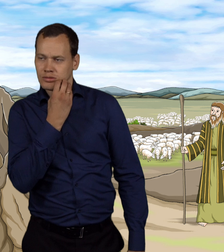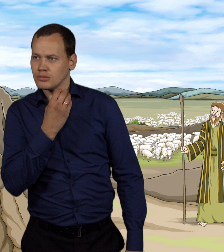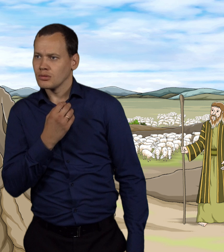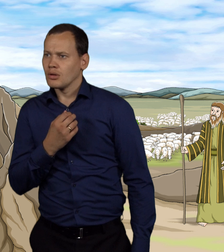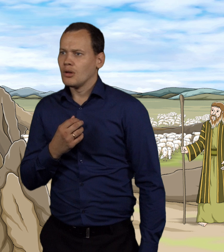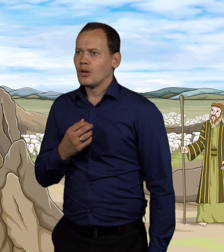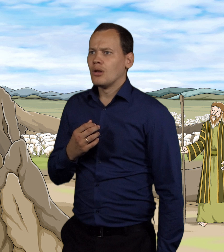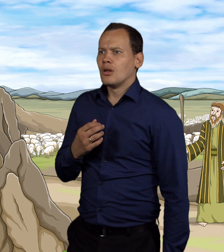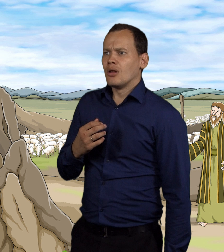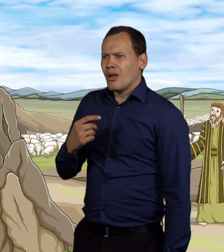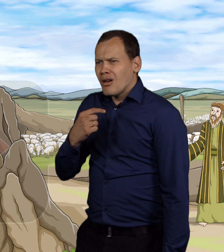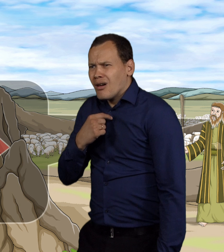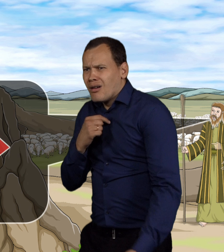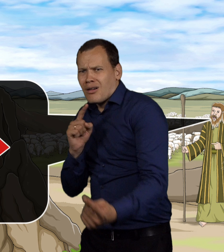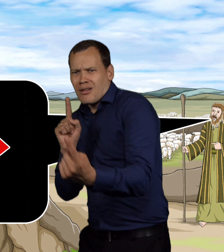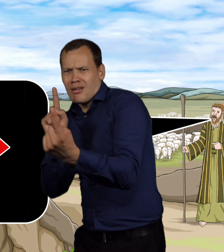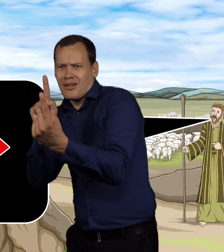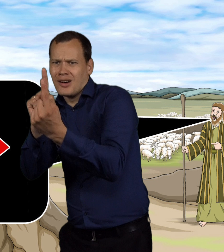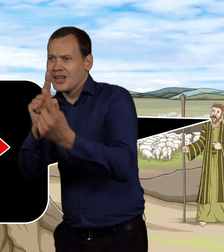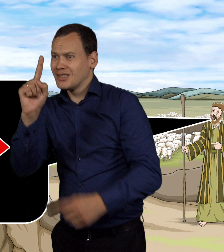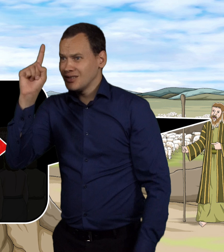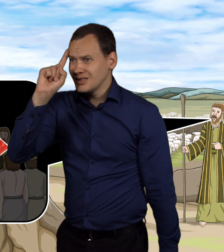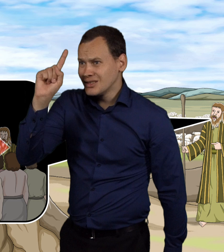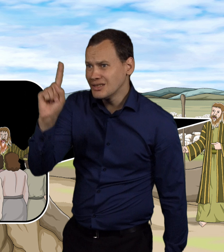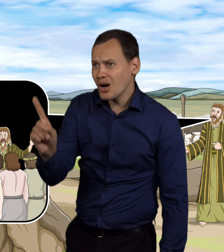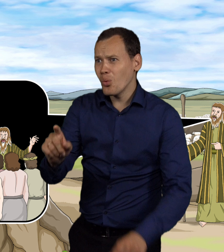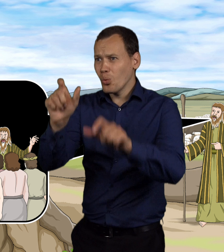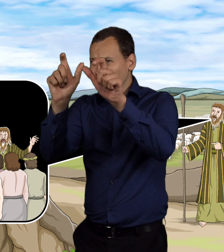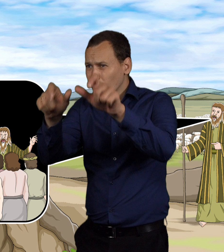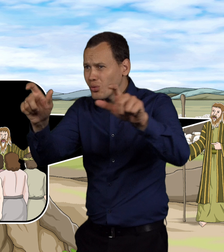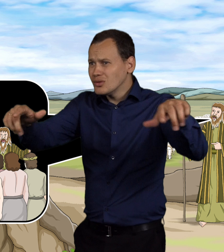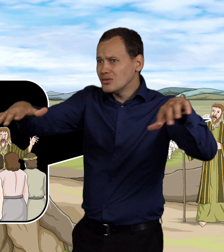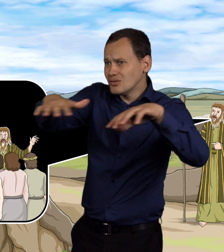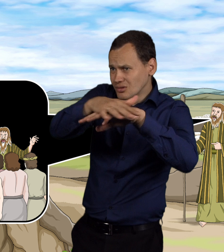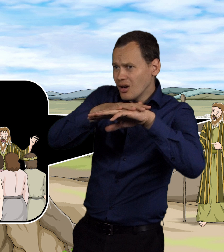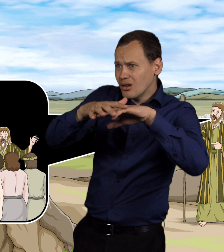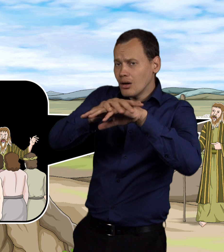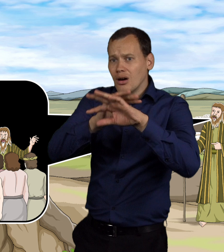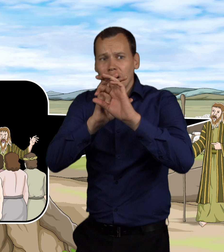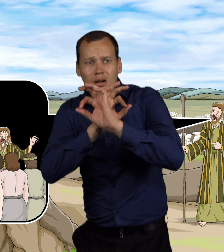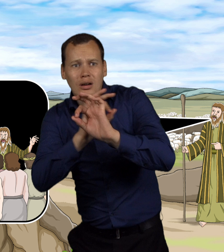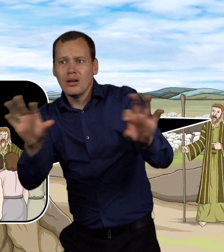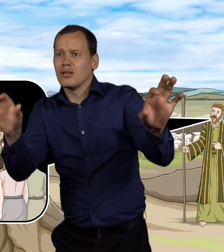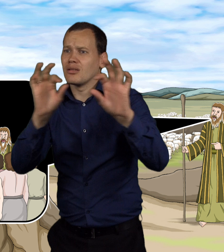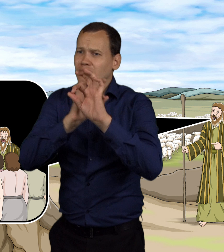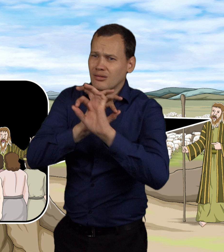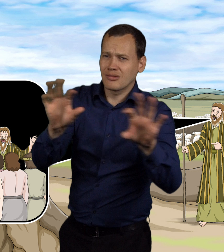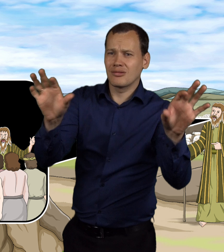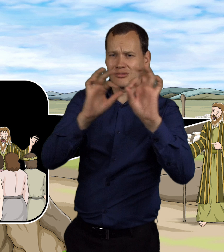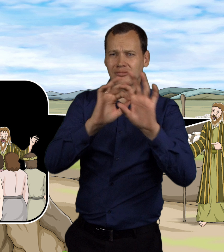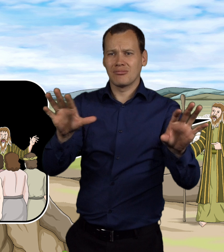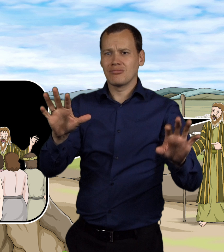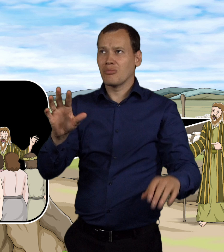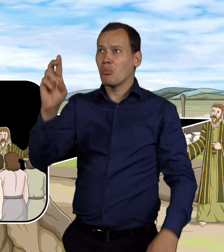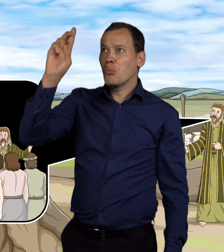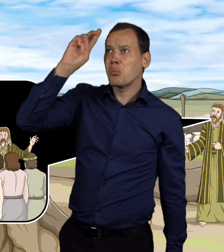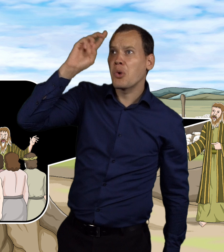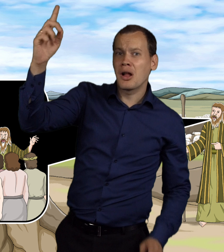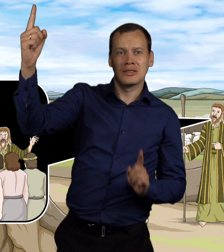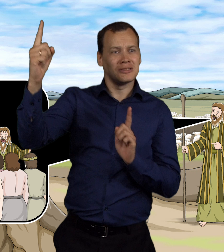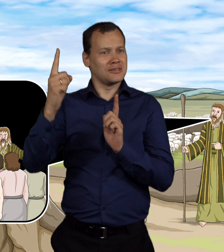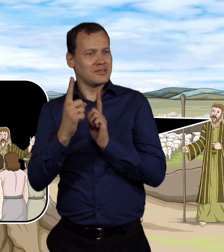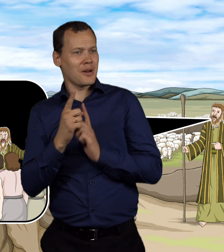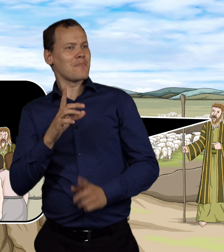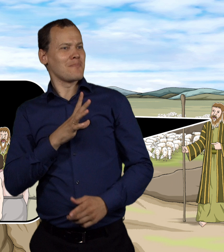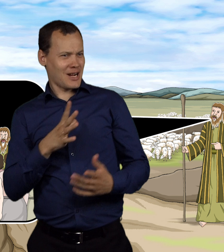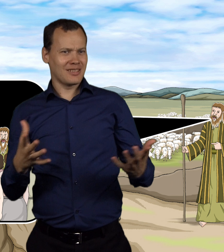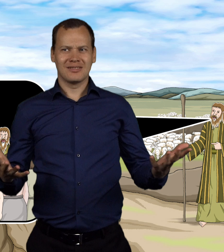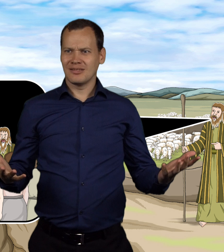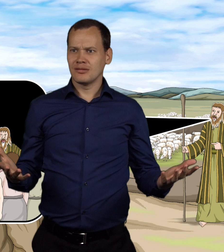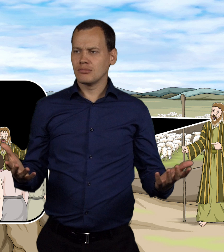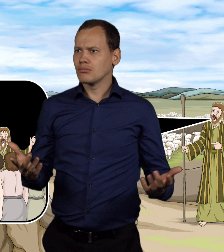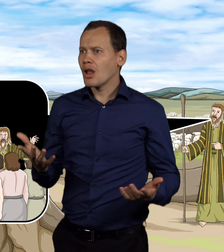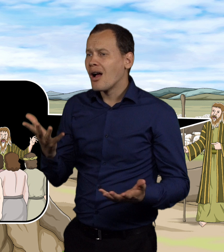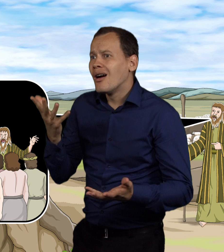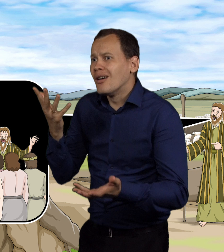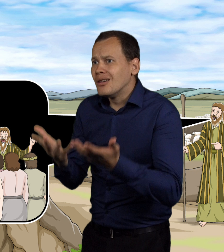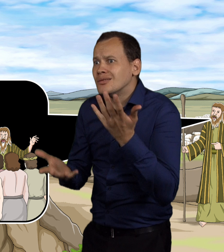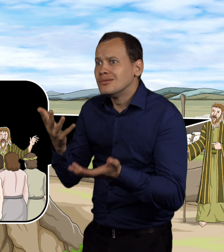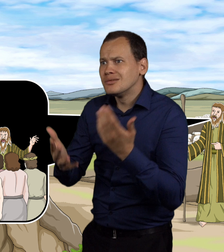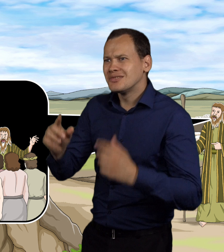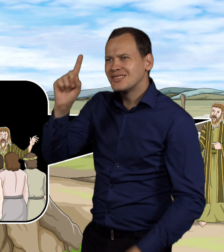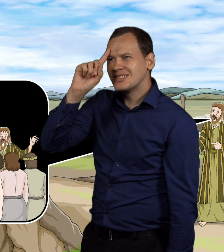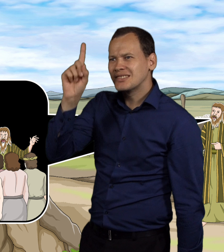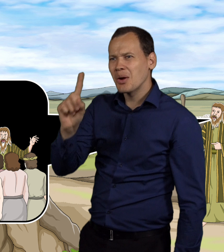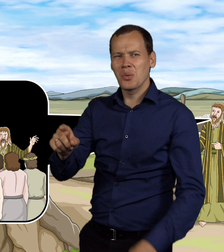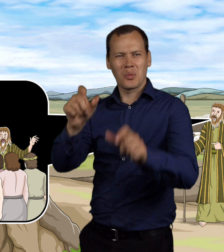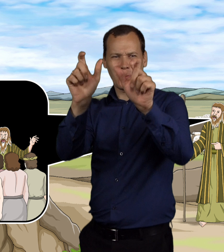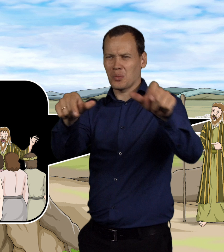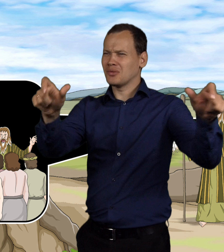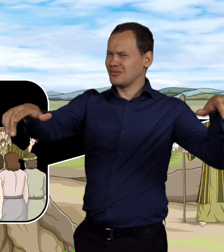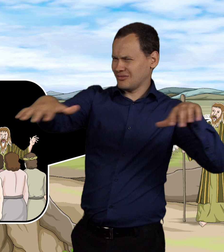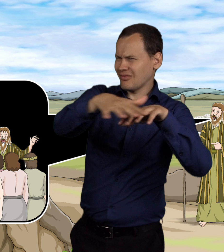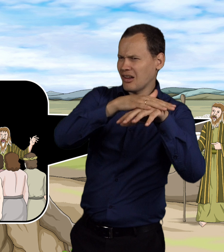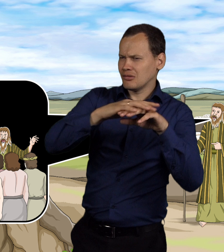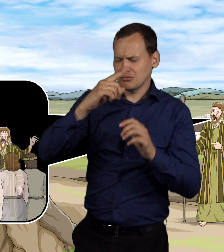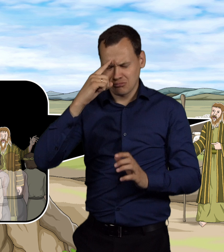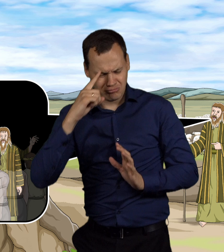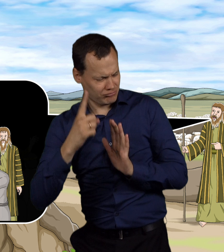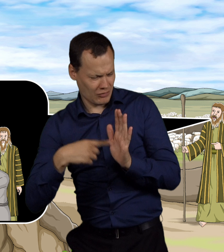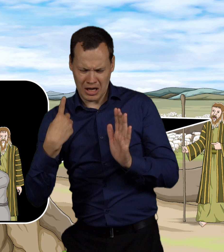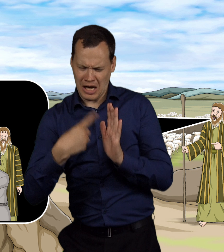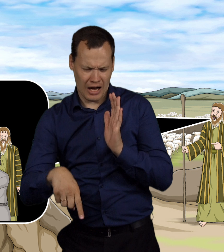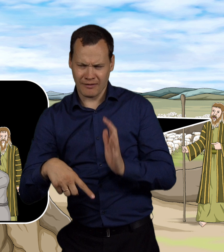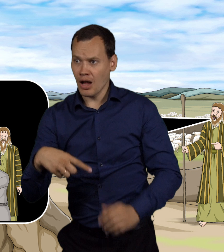Then Moses answered, “What if they do not believe me or listen to my voice?